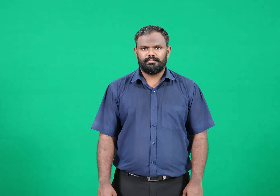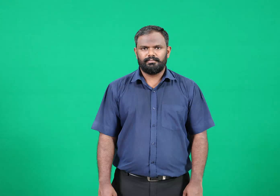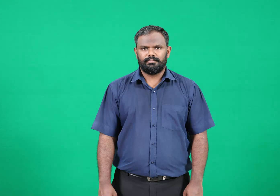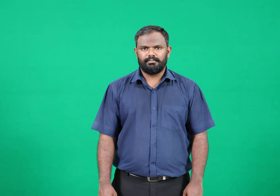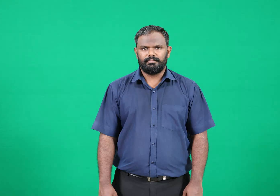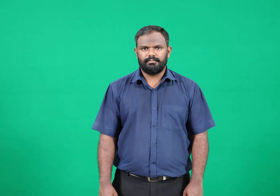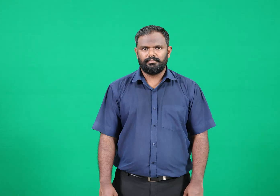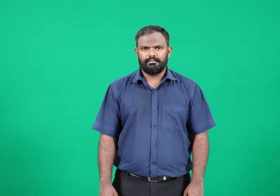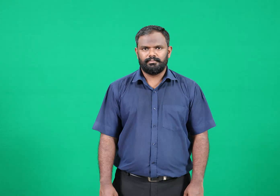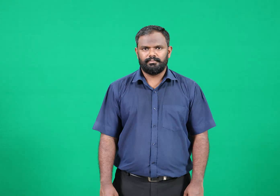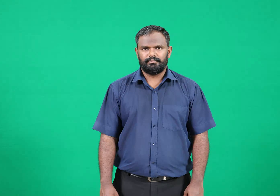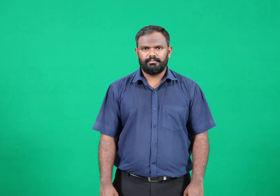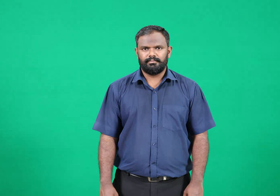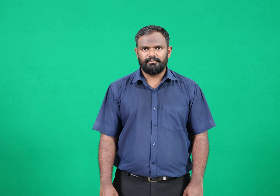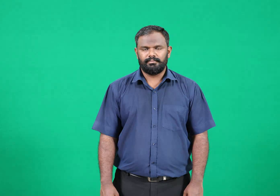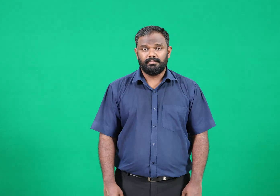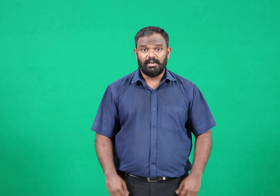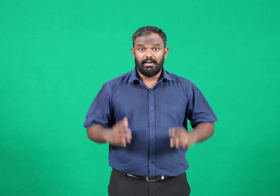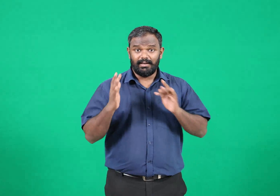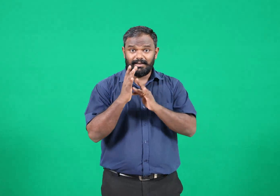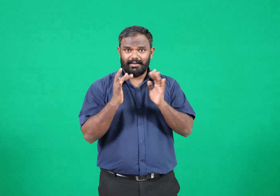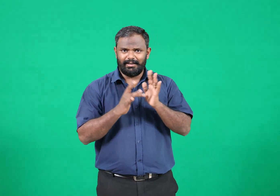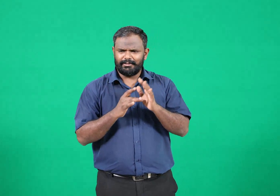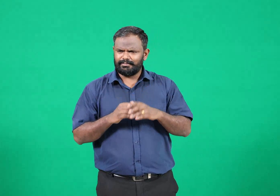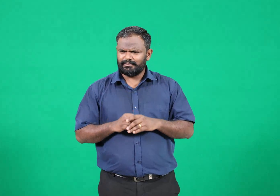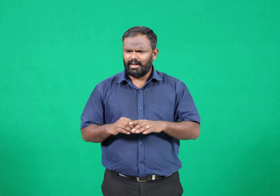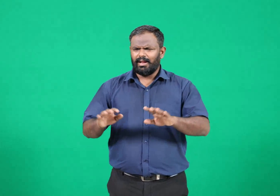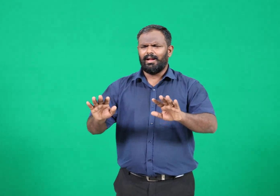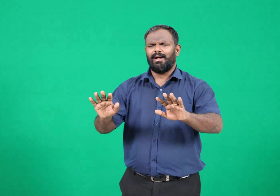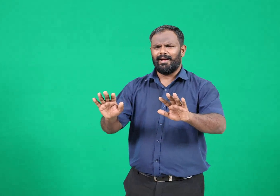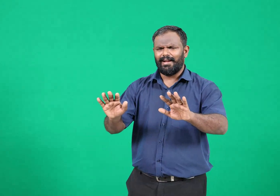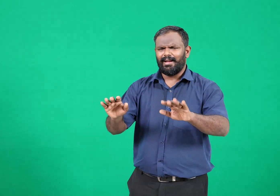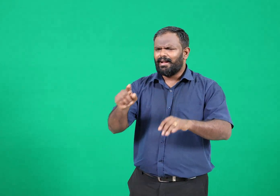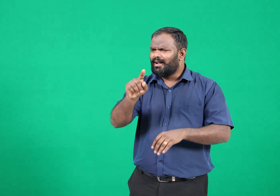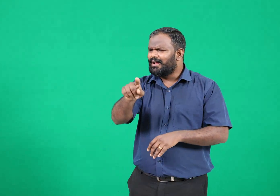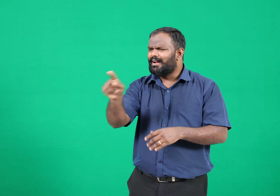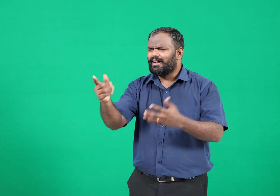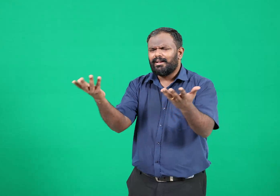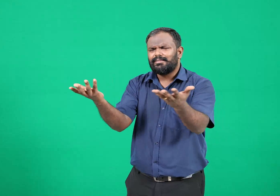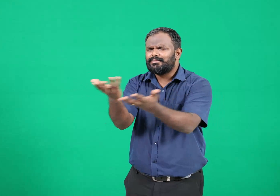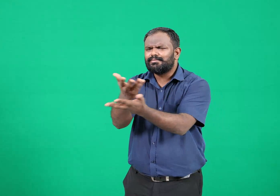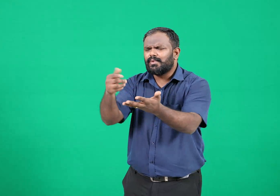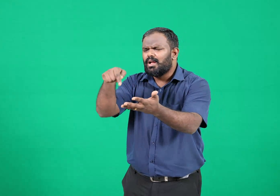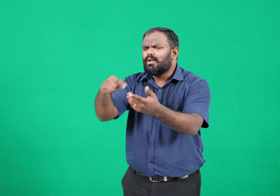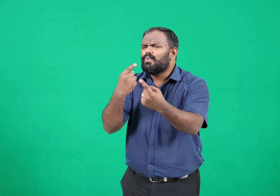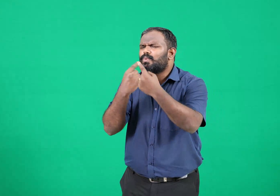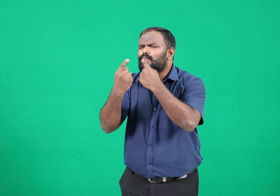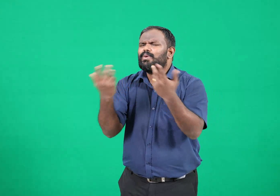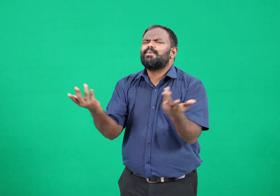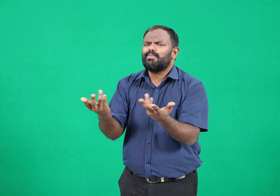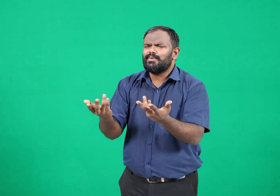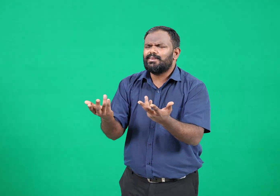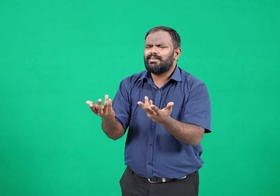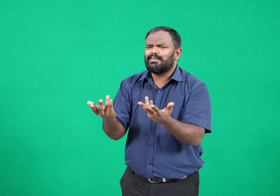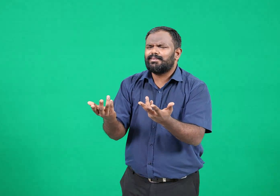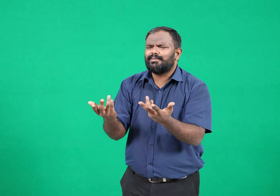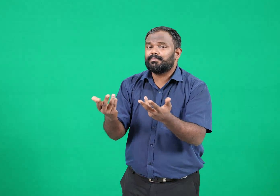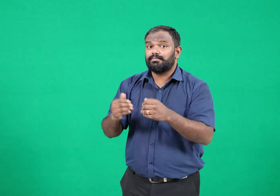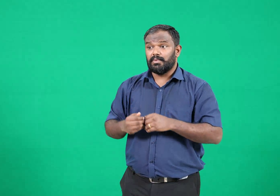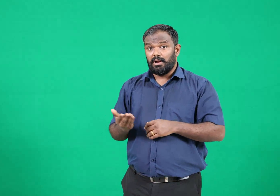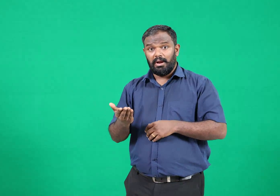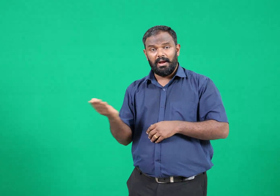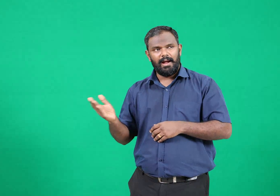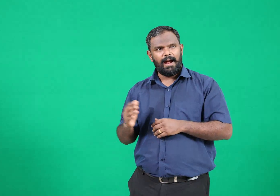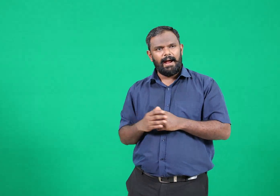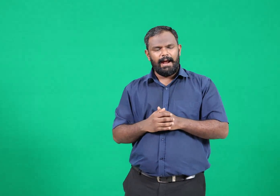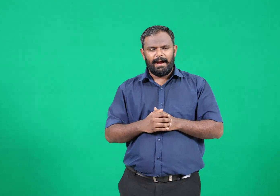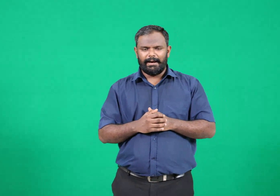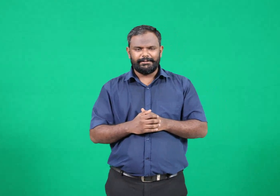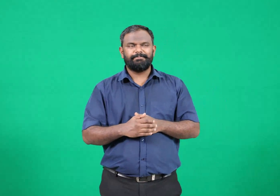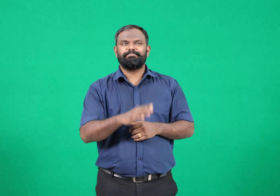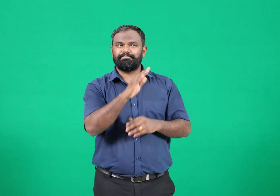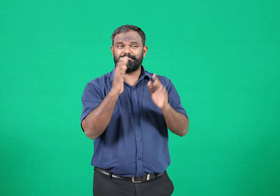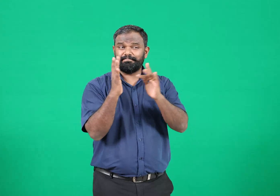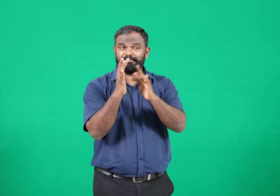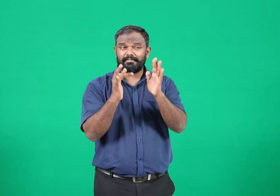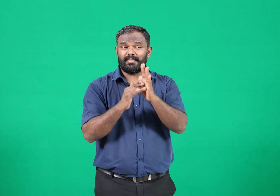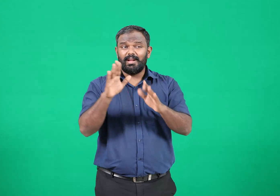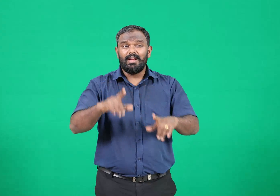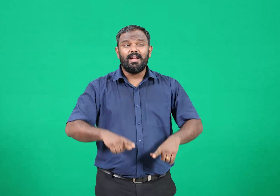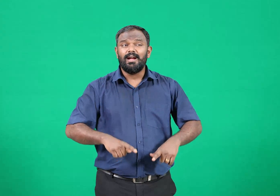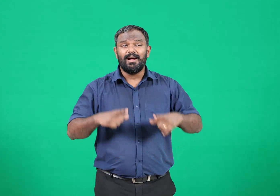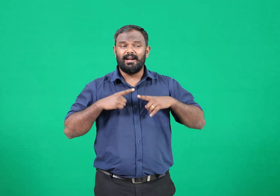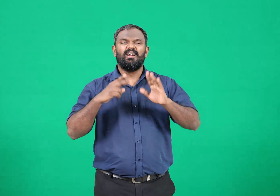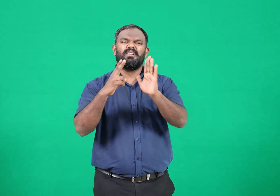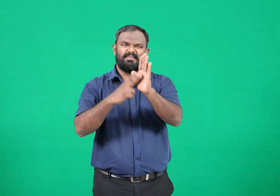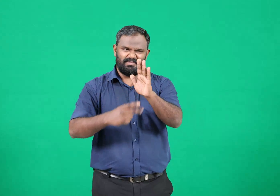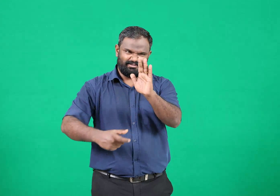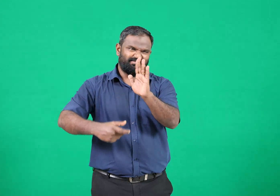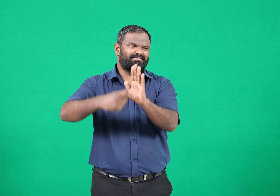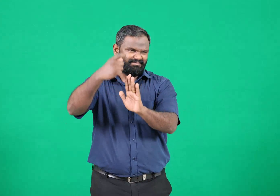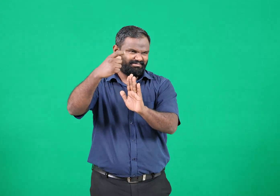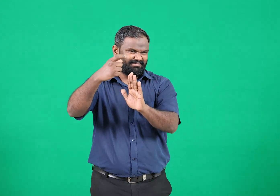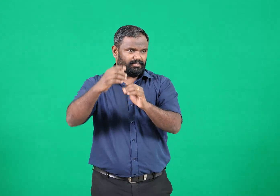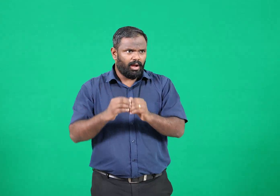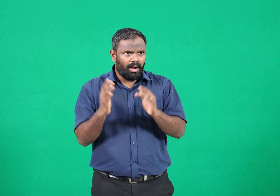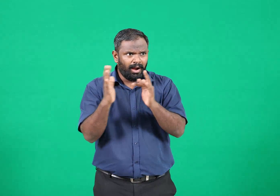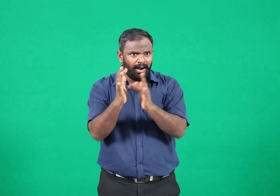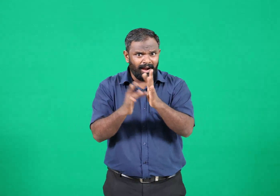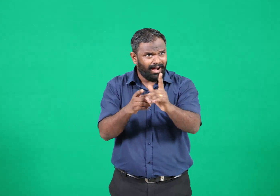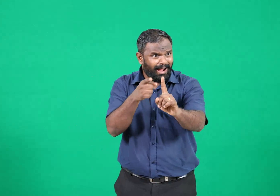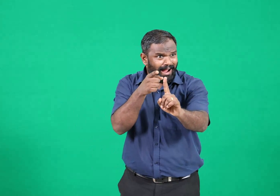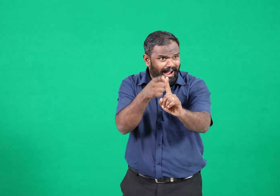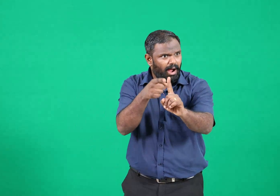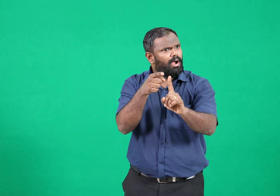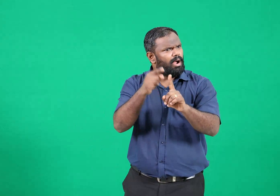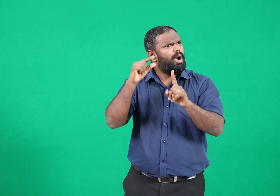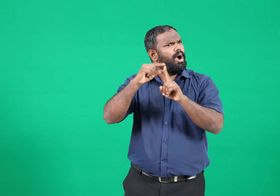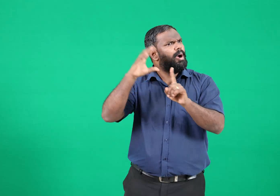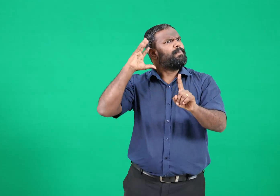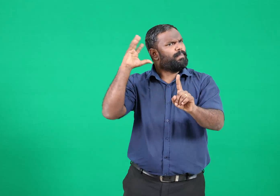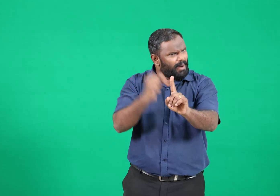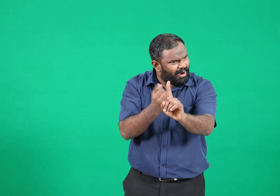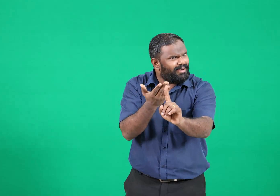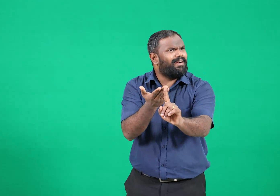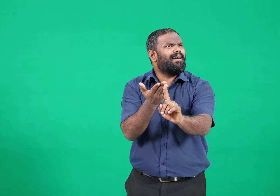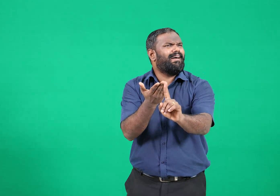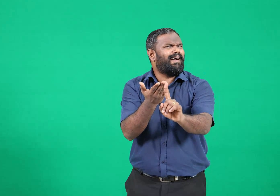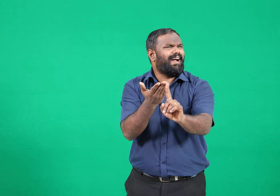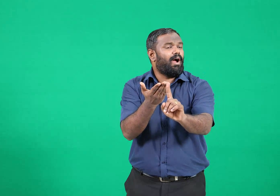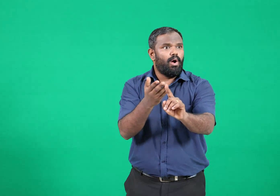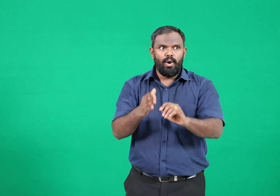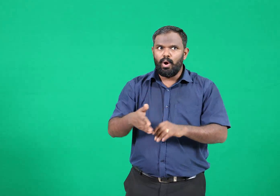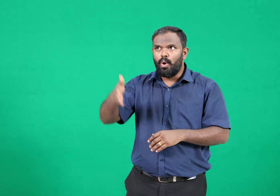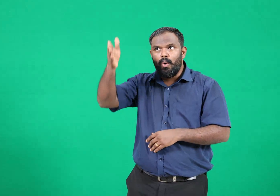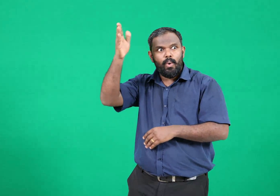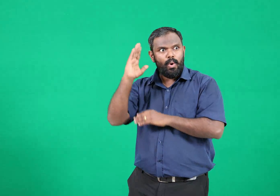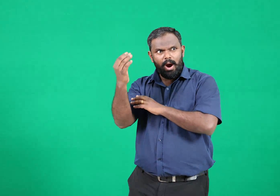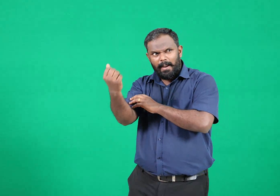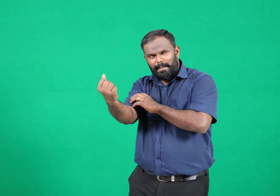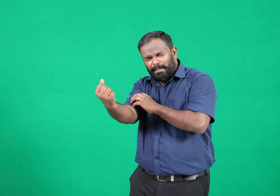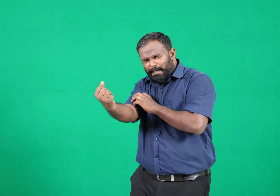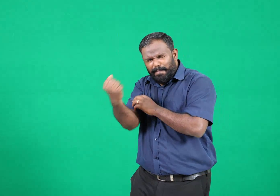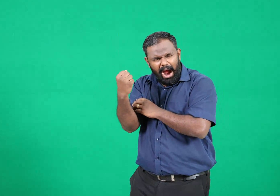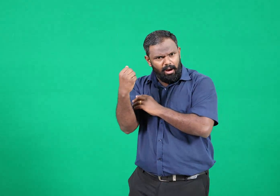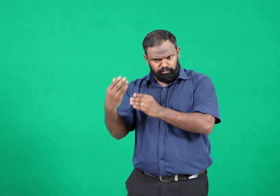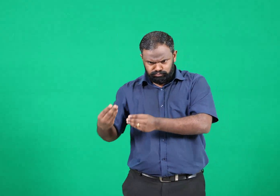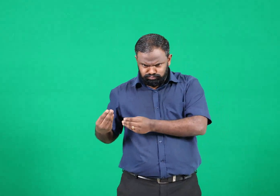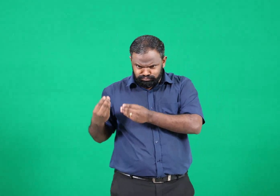"What things?" He asked. "The events involving Jesus of Nazareth," they answered.